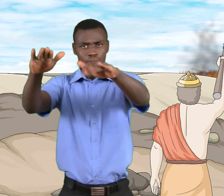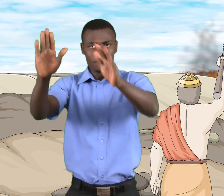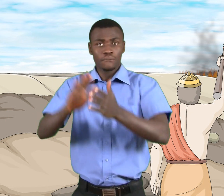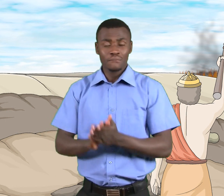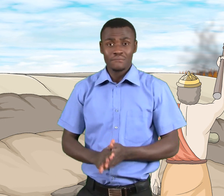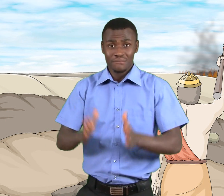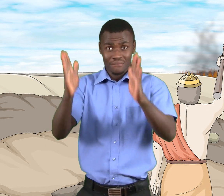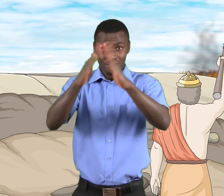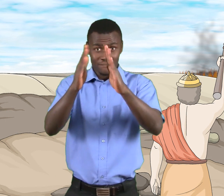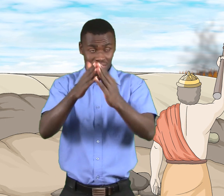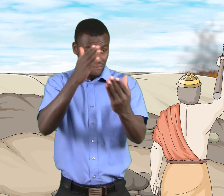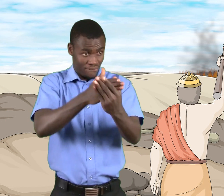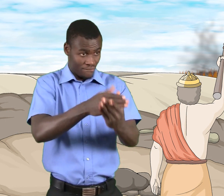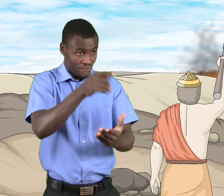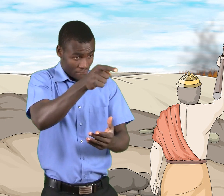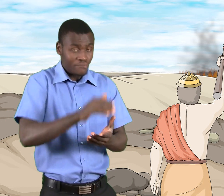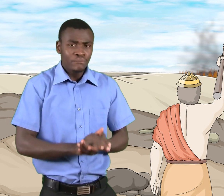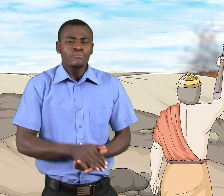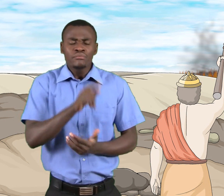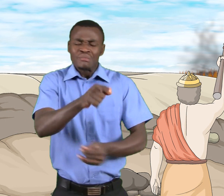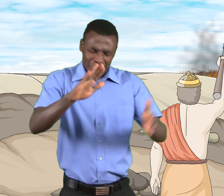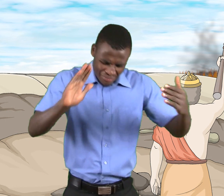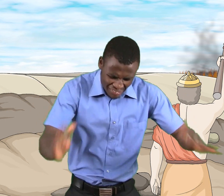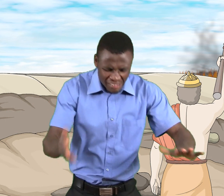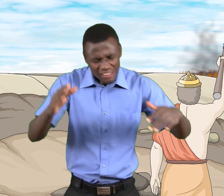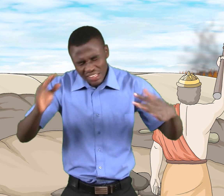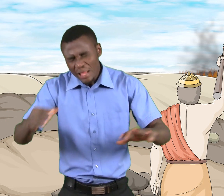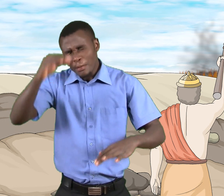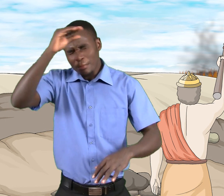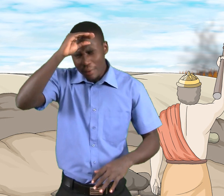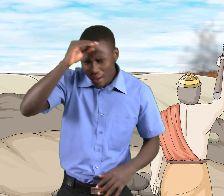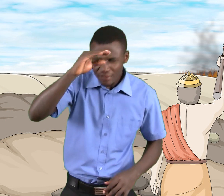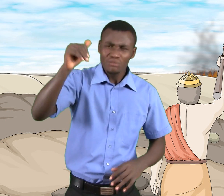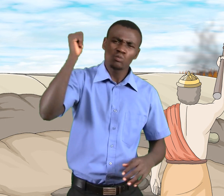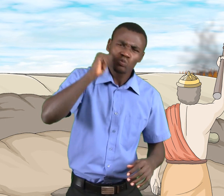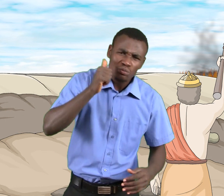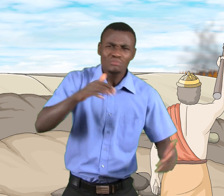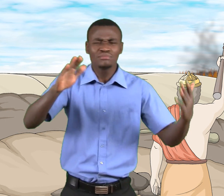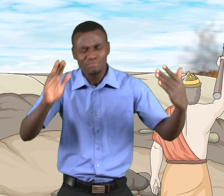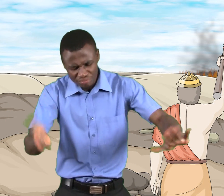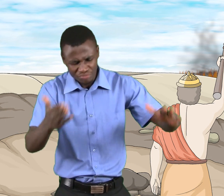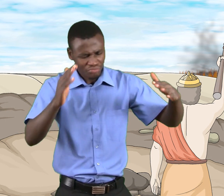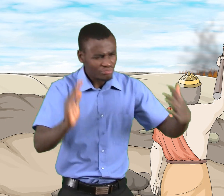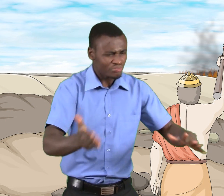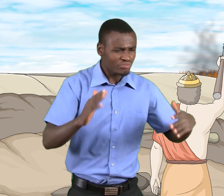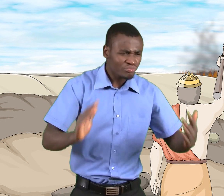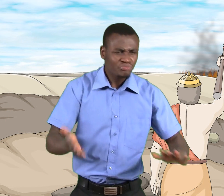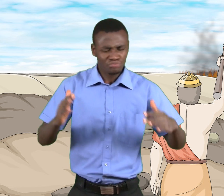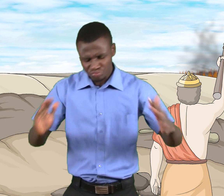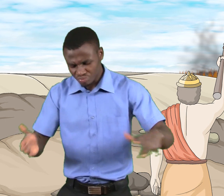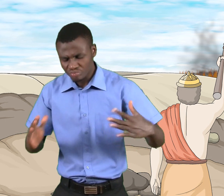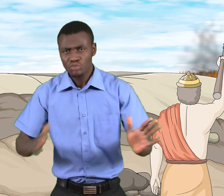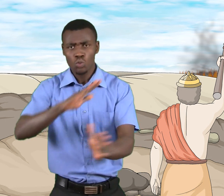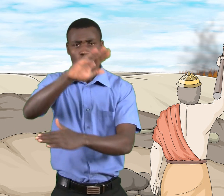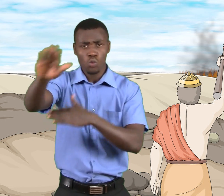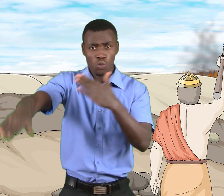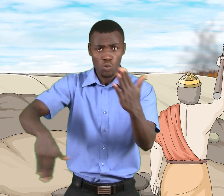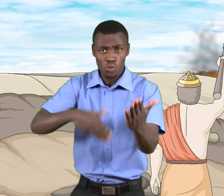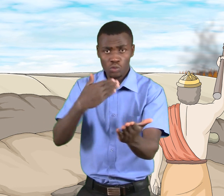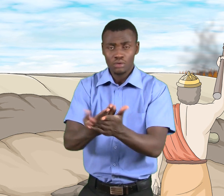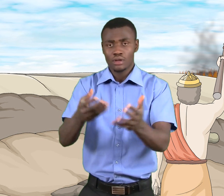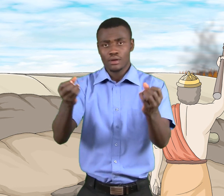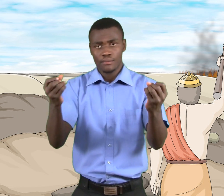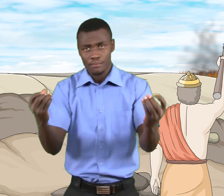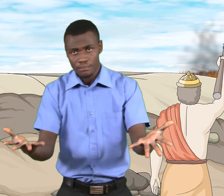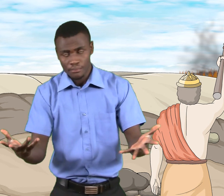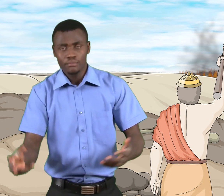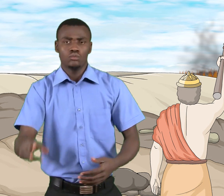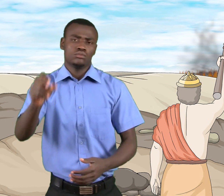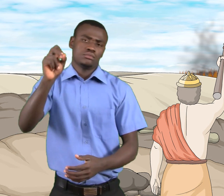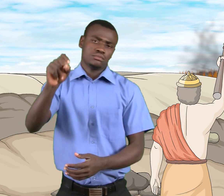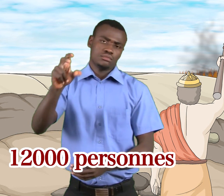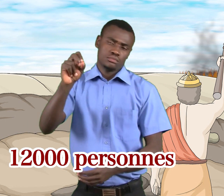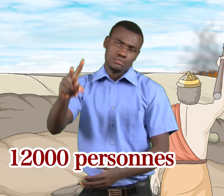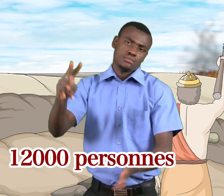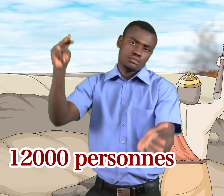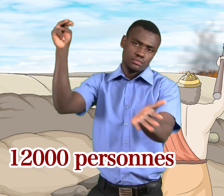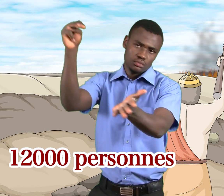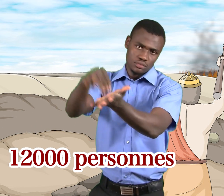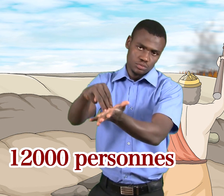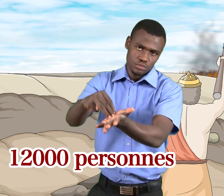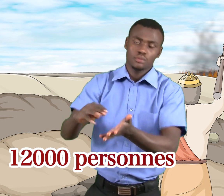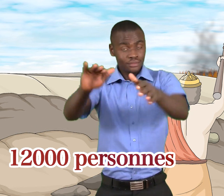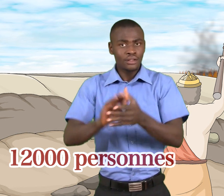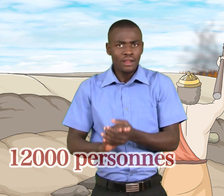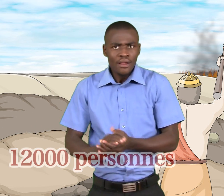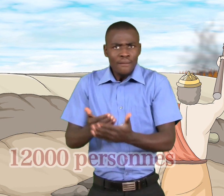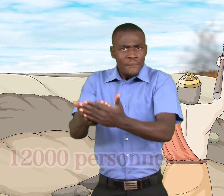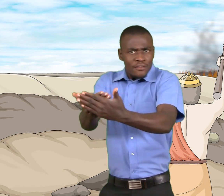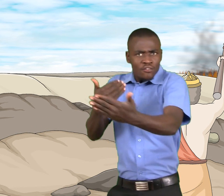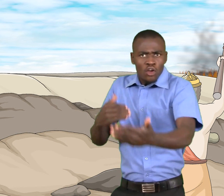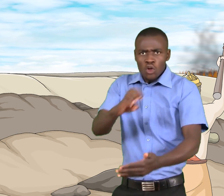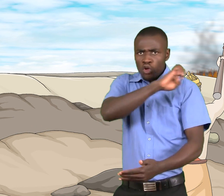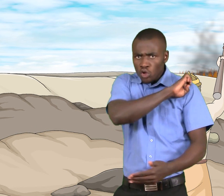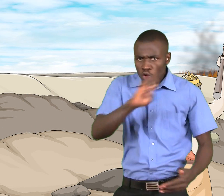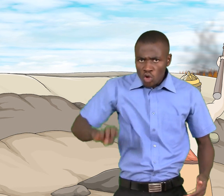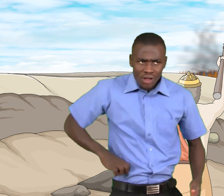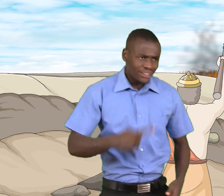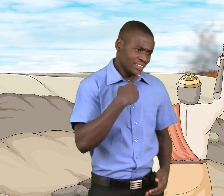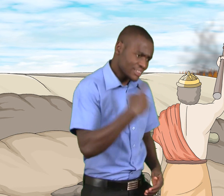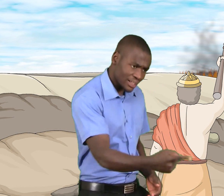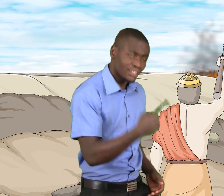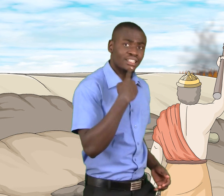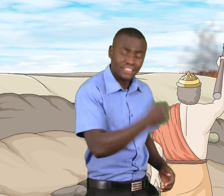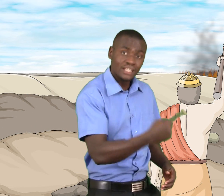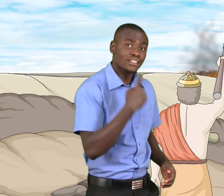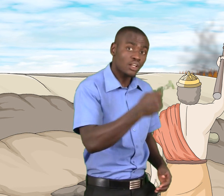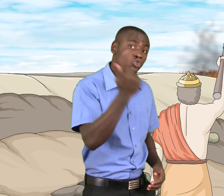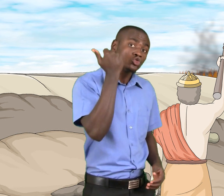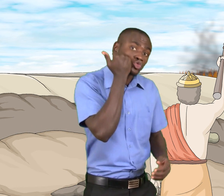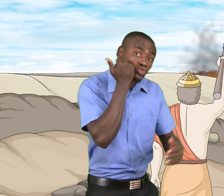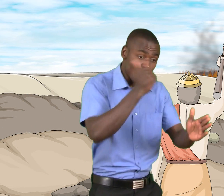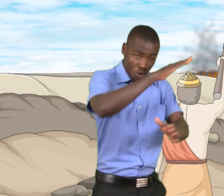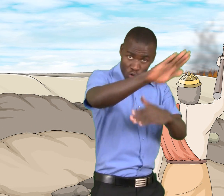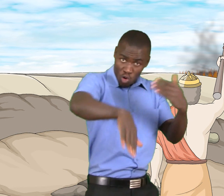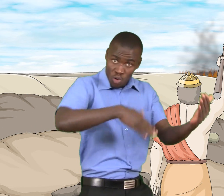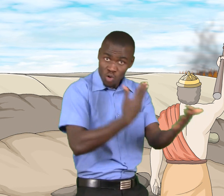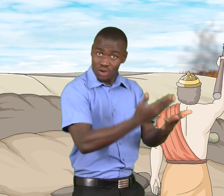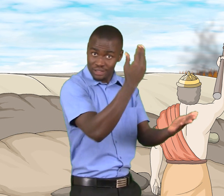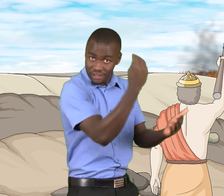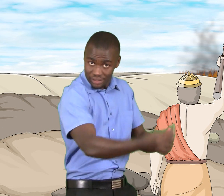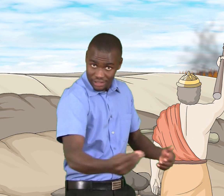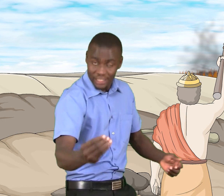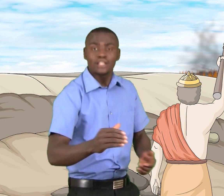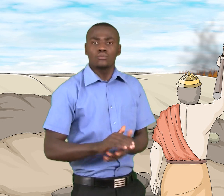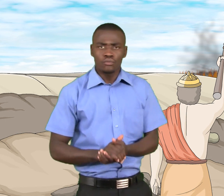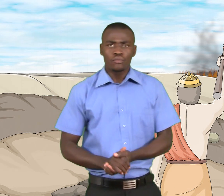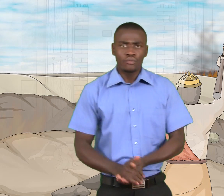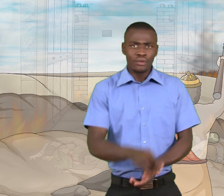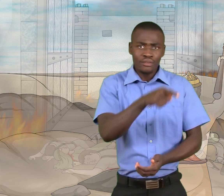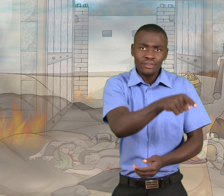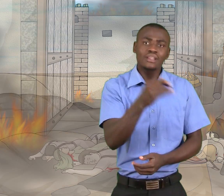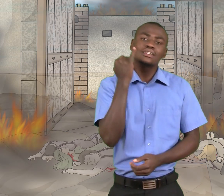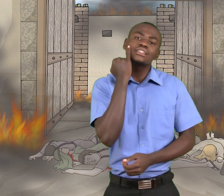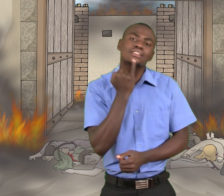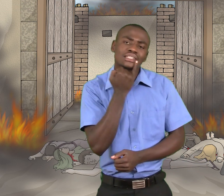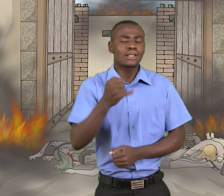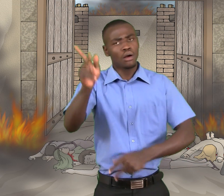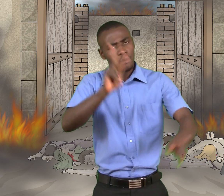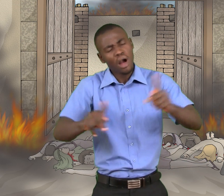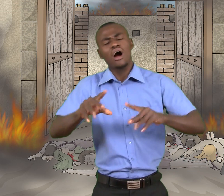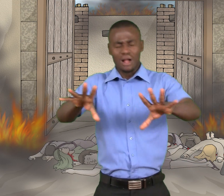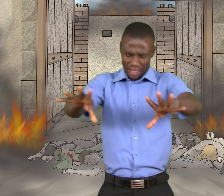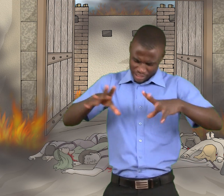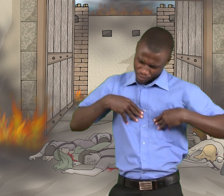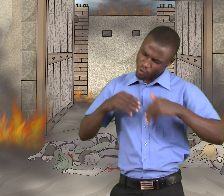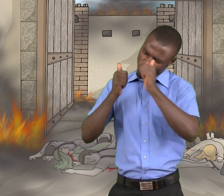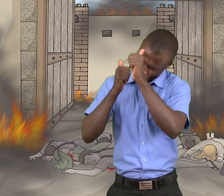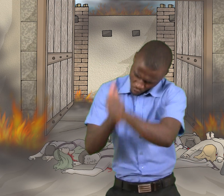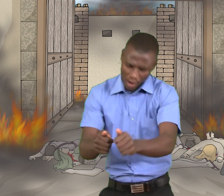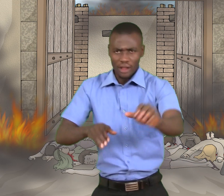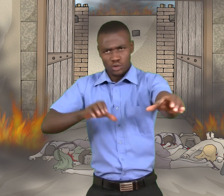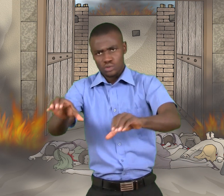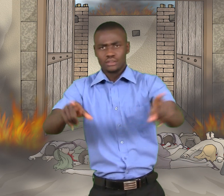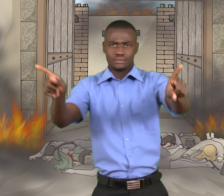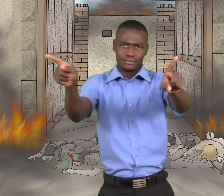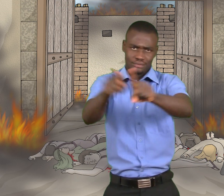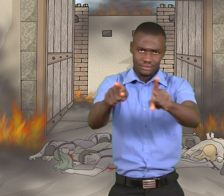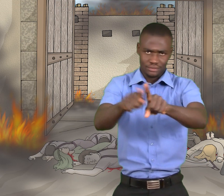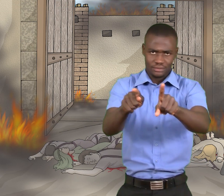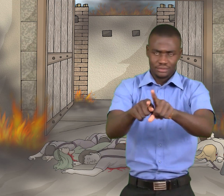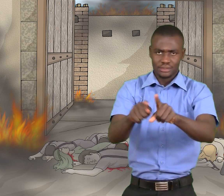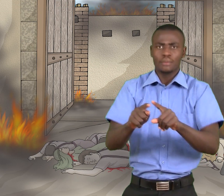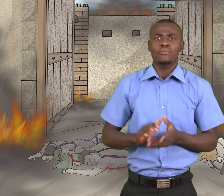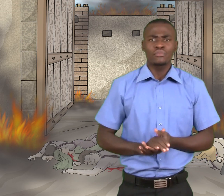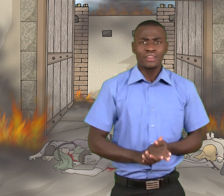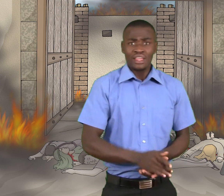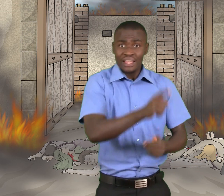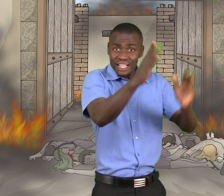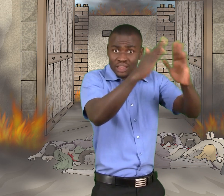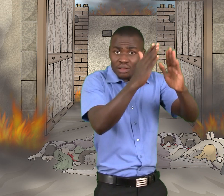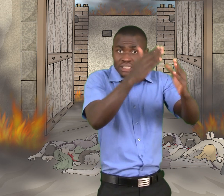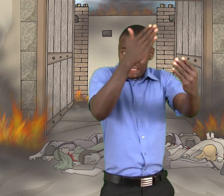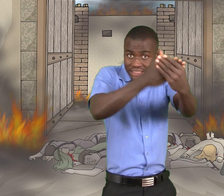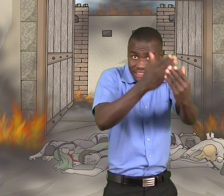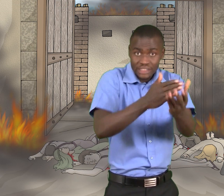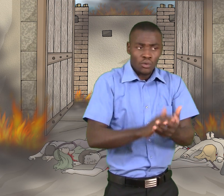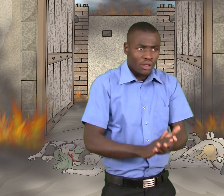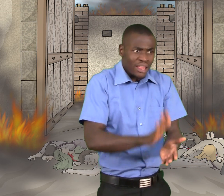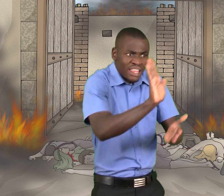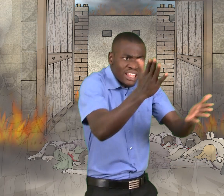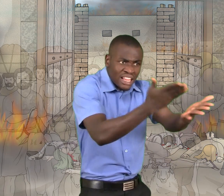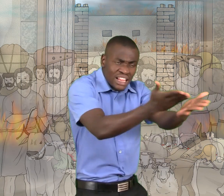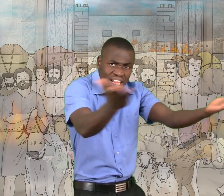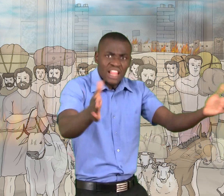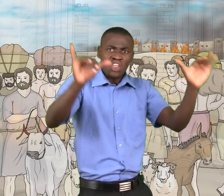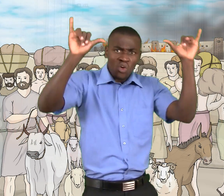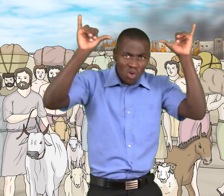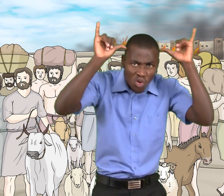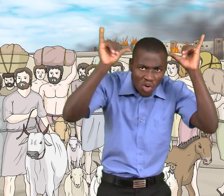Joshua did not draw back the hand that held his battle lance until he had devoted to destruction all who lived in Ai.